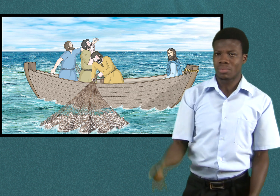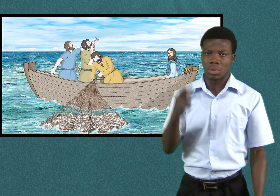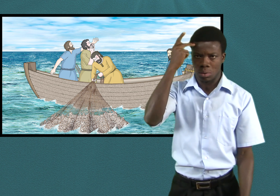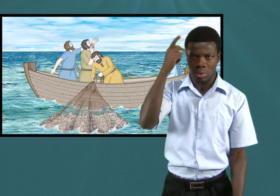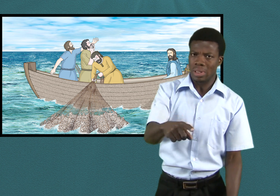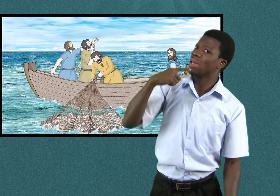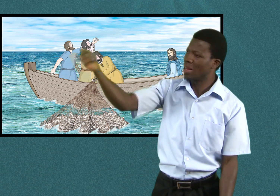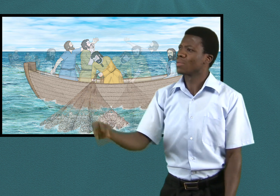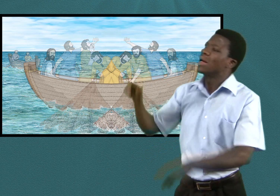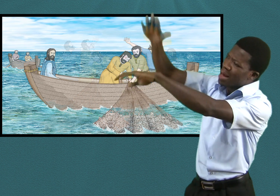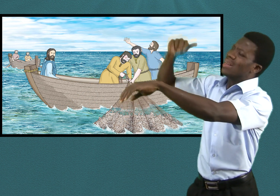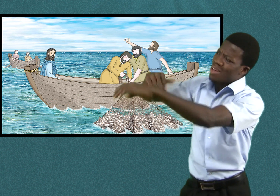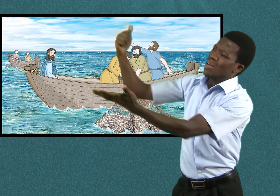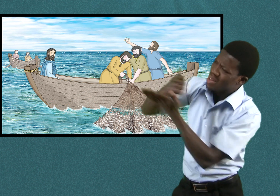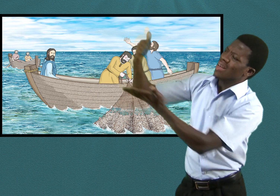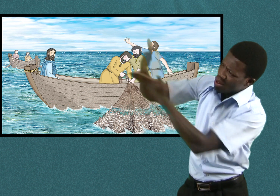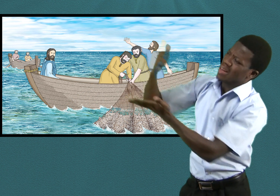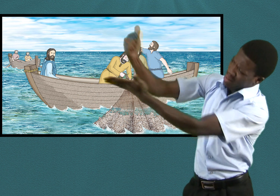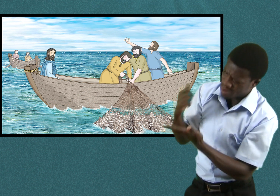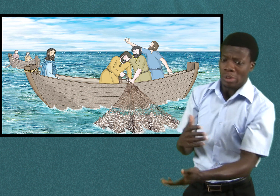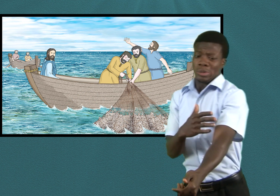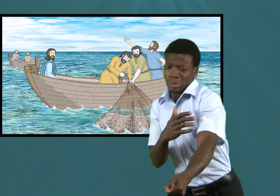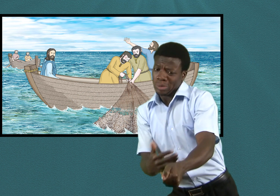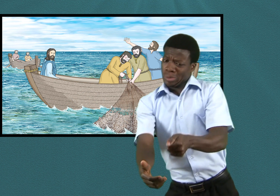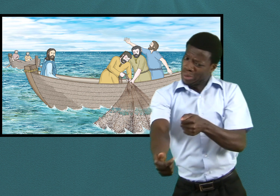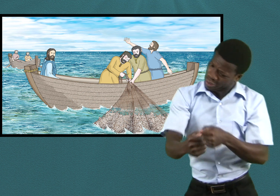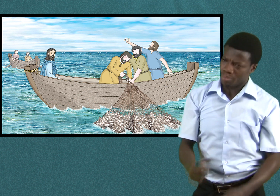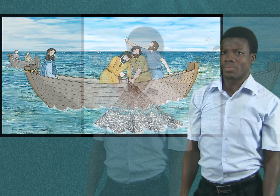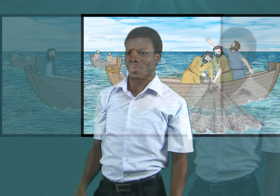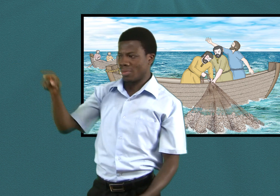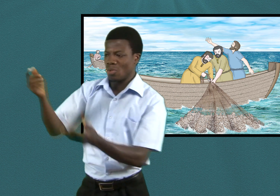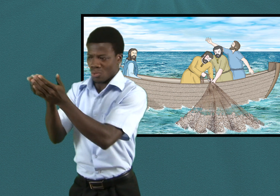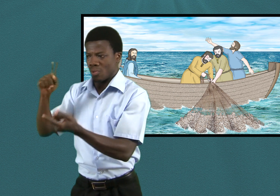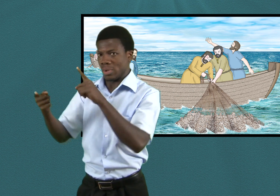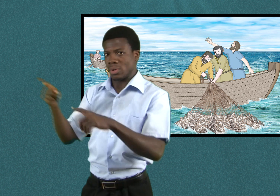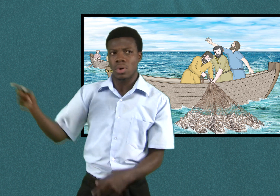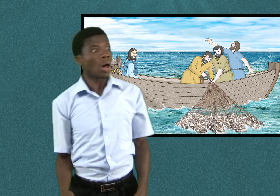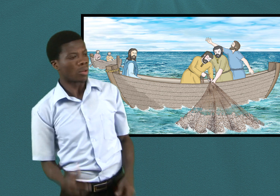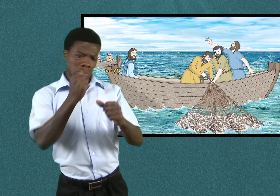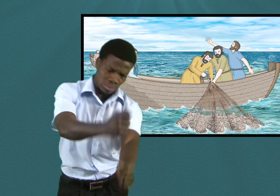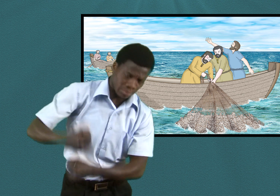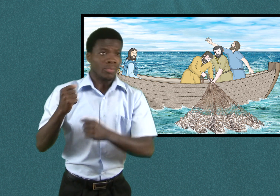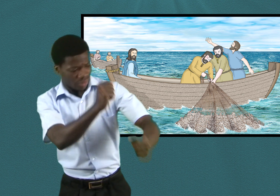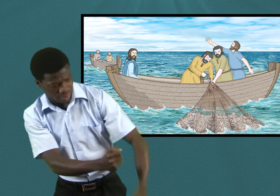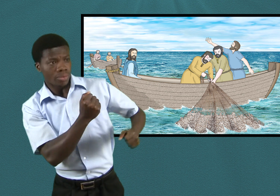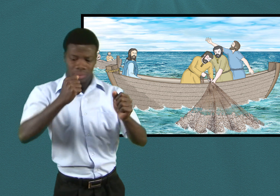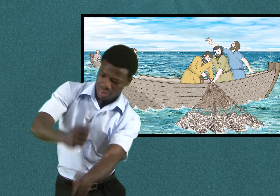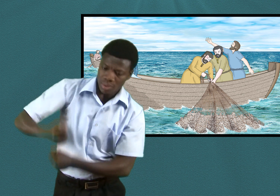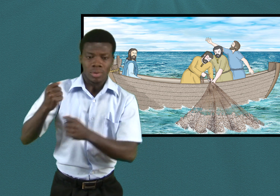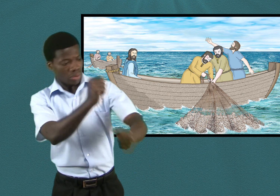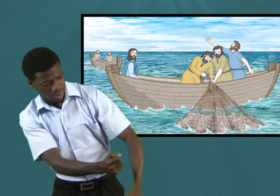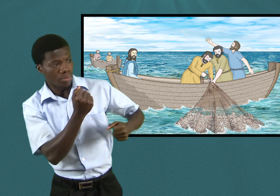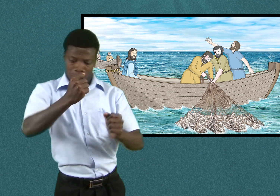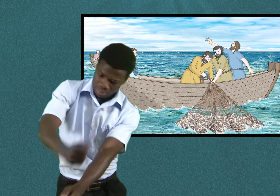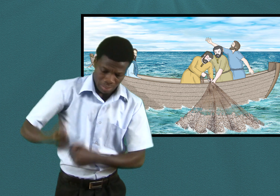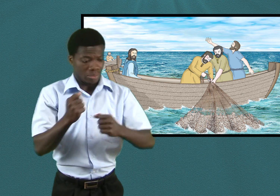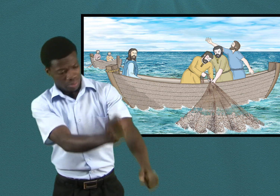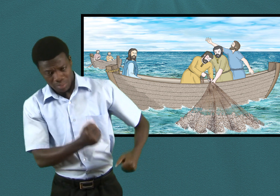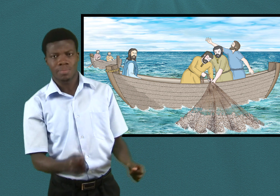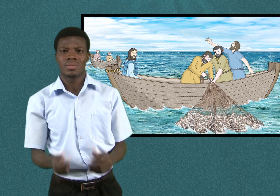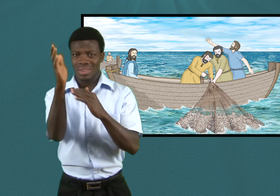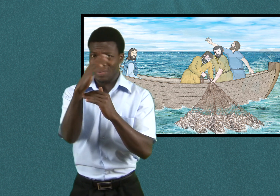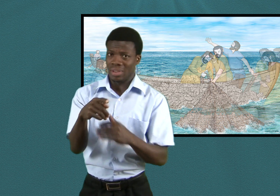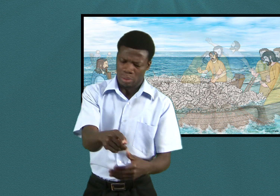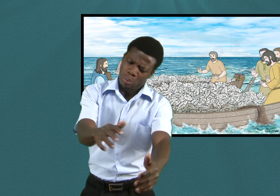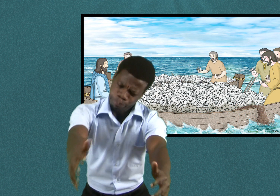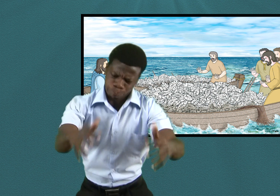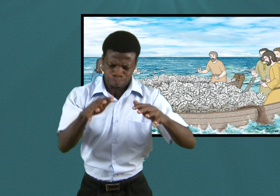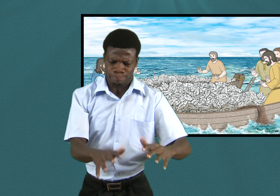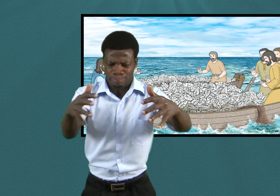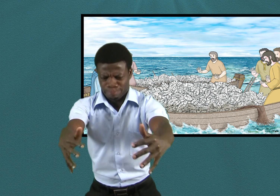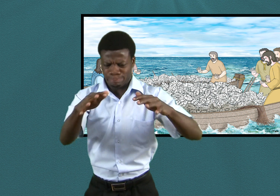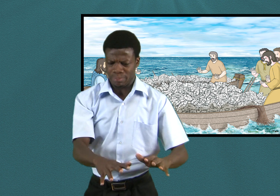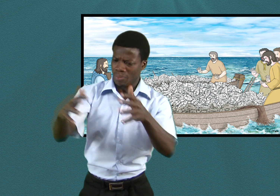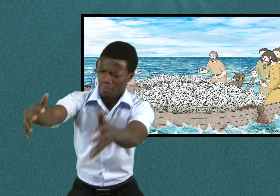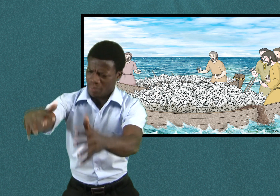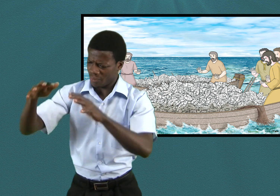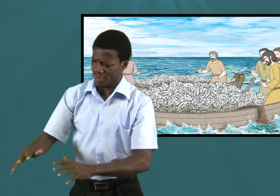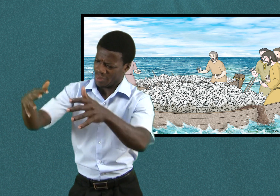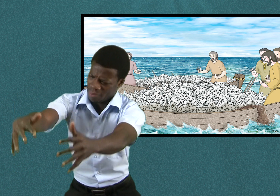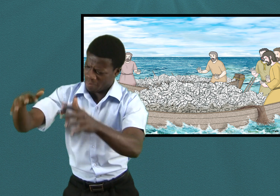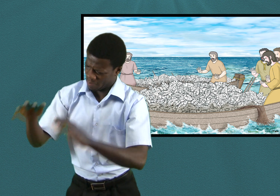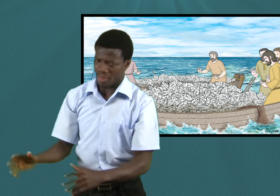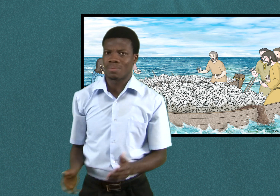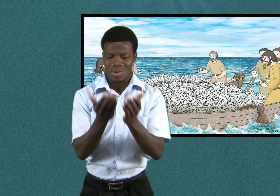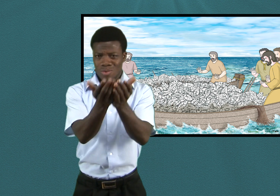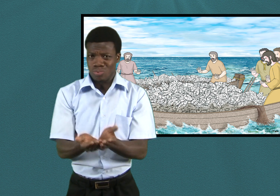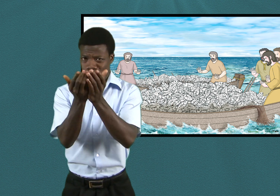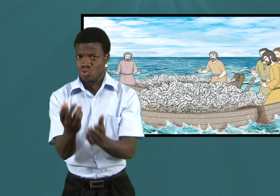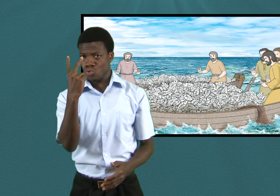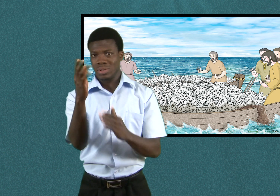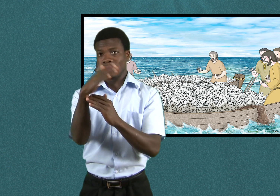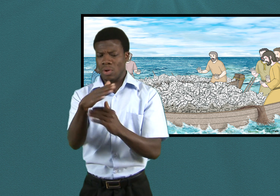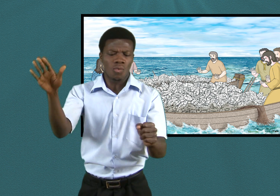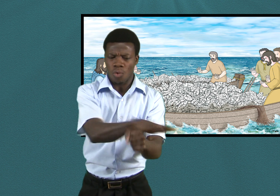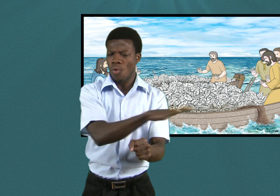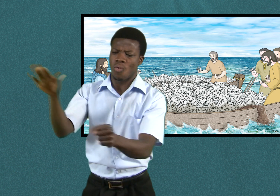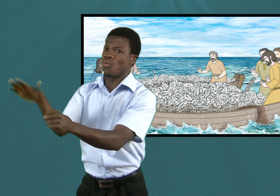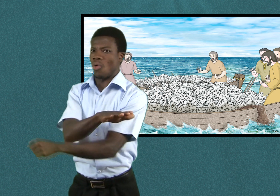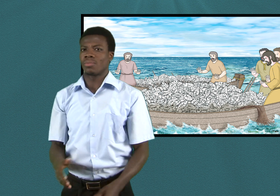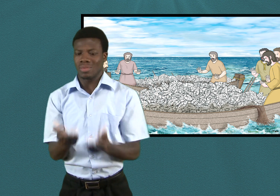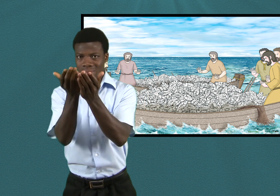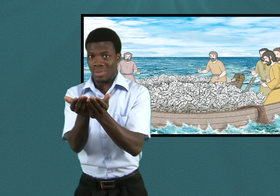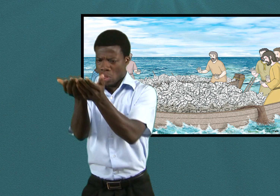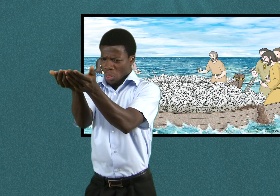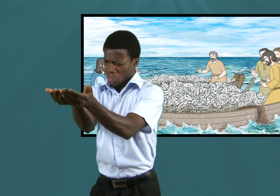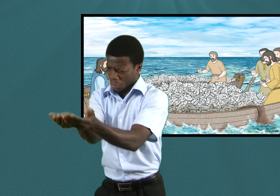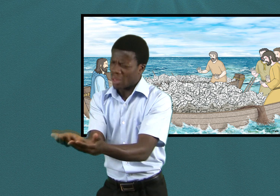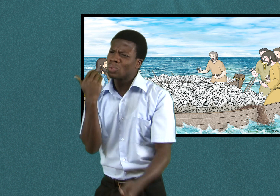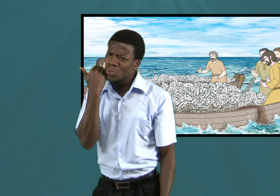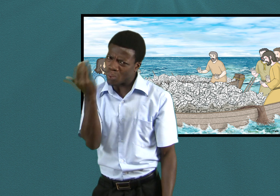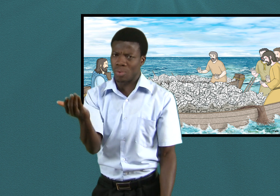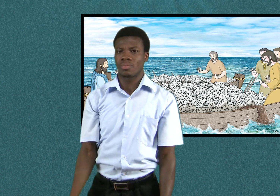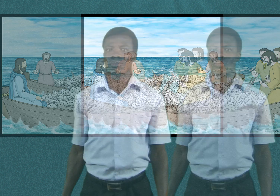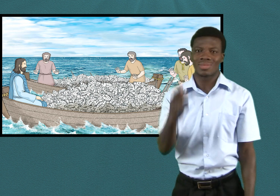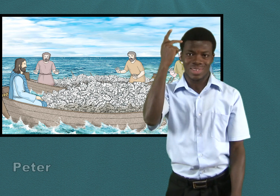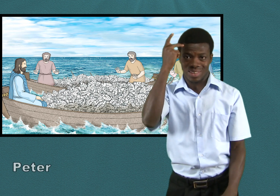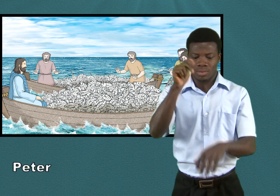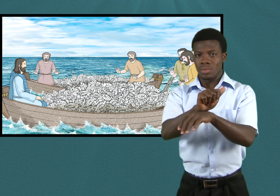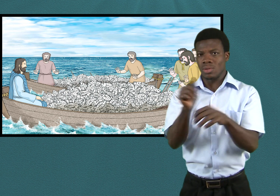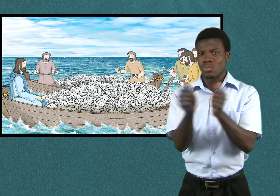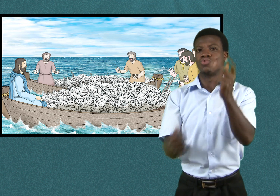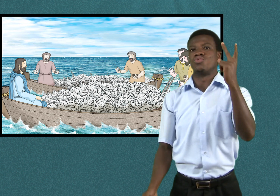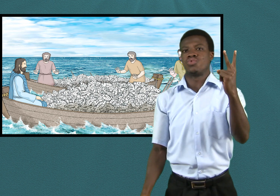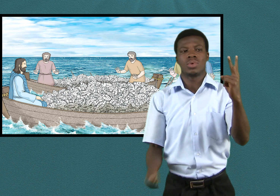So they signaled to their partners in the other boat to come and help them, and they came and filled both boats so full that they began to sink.